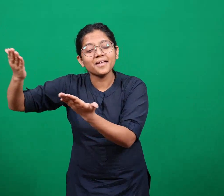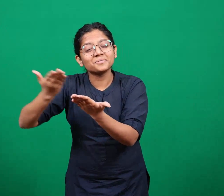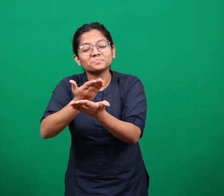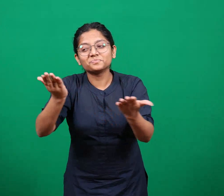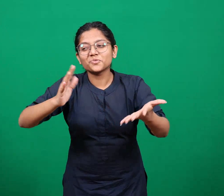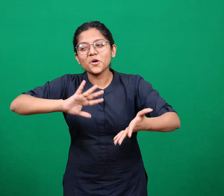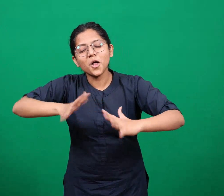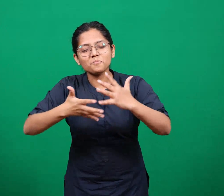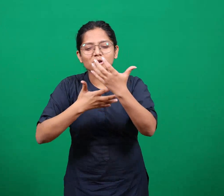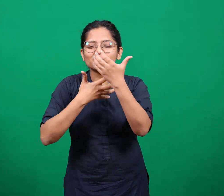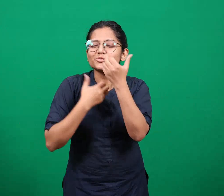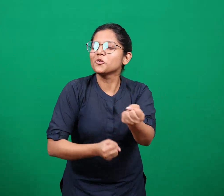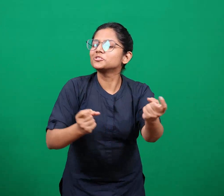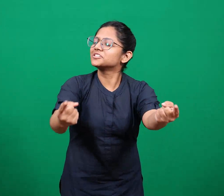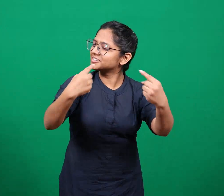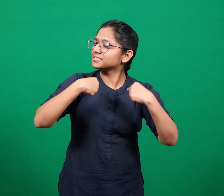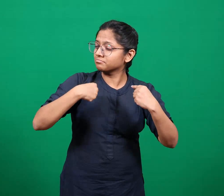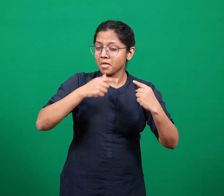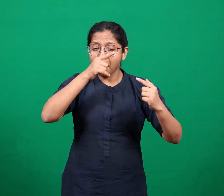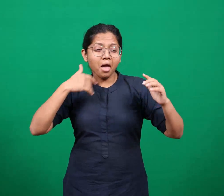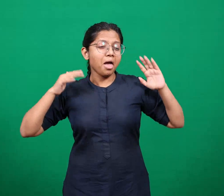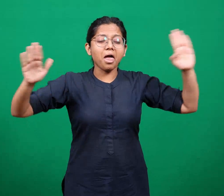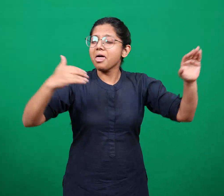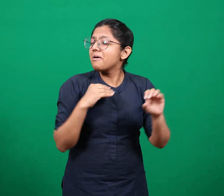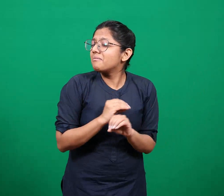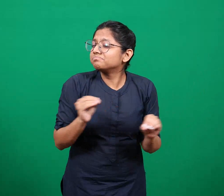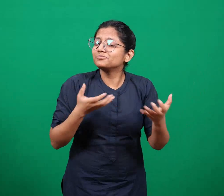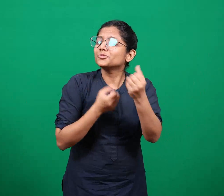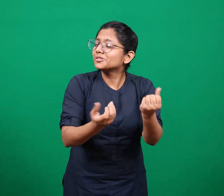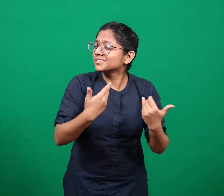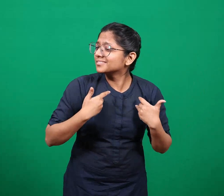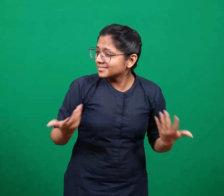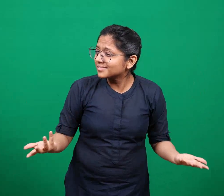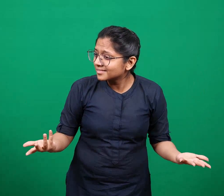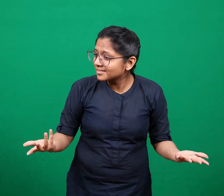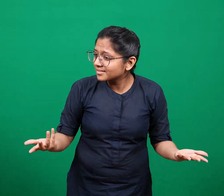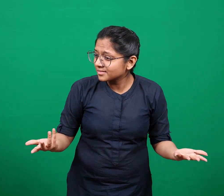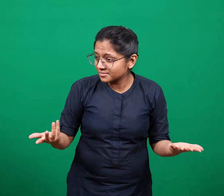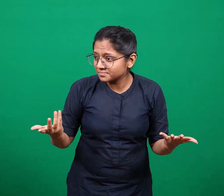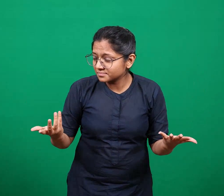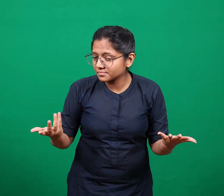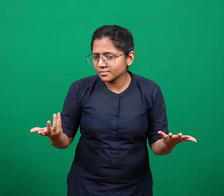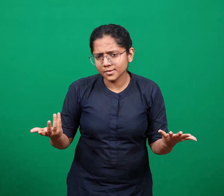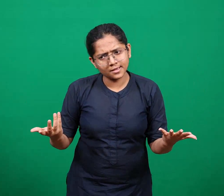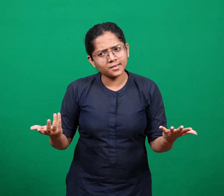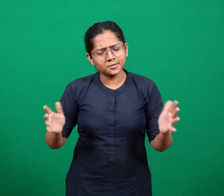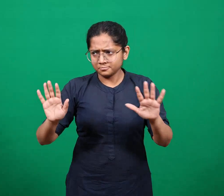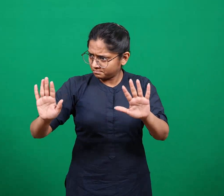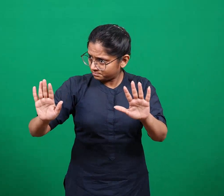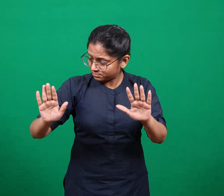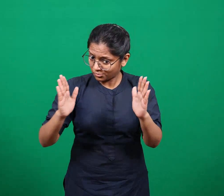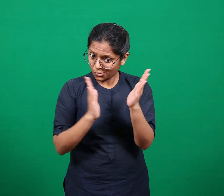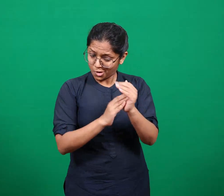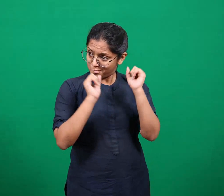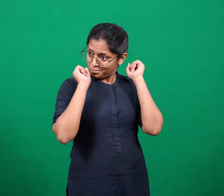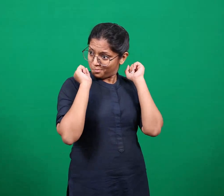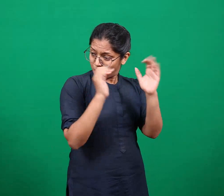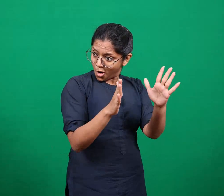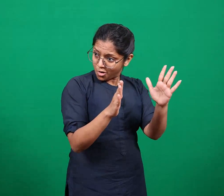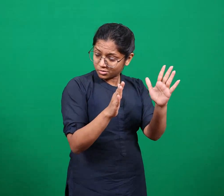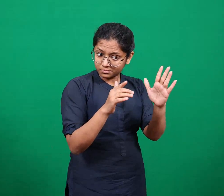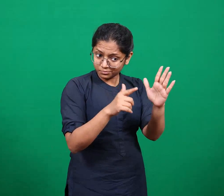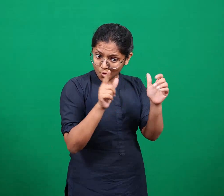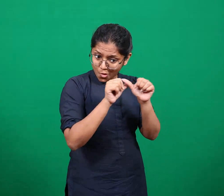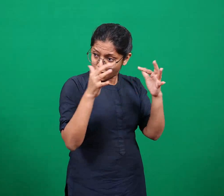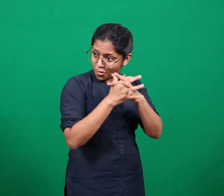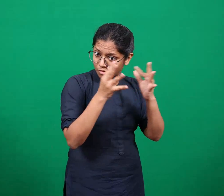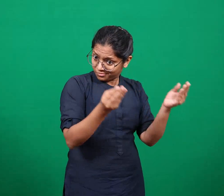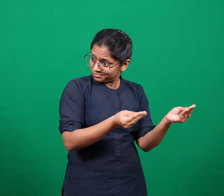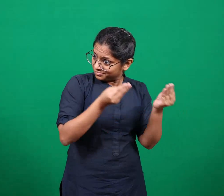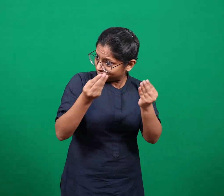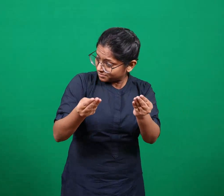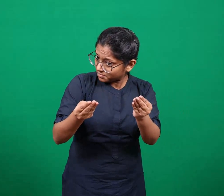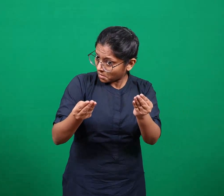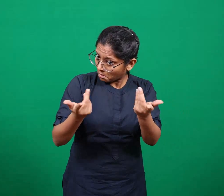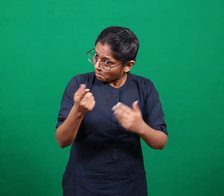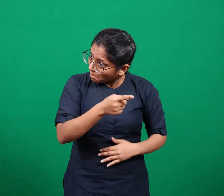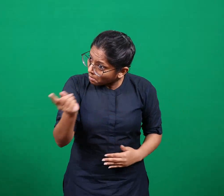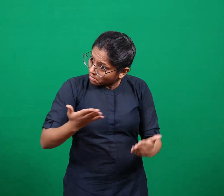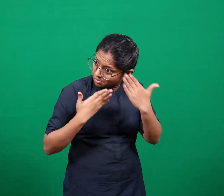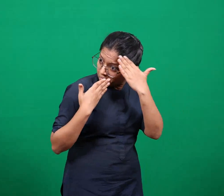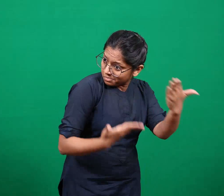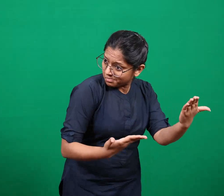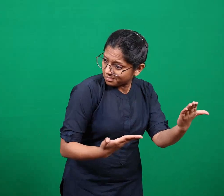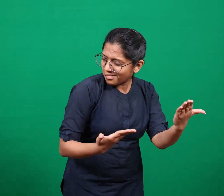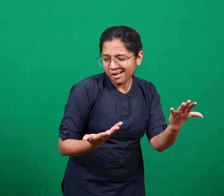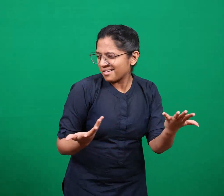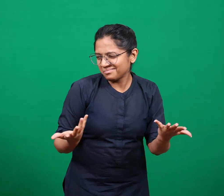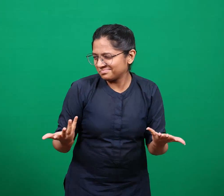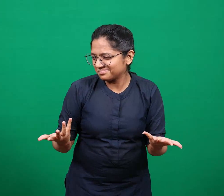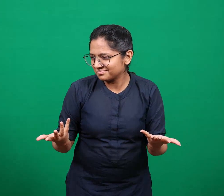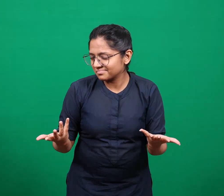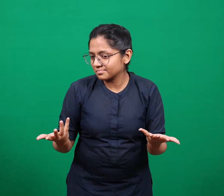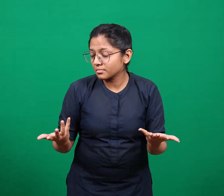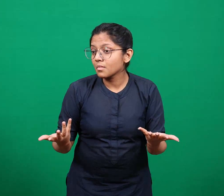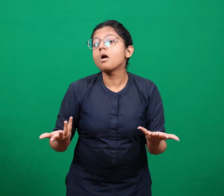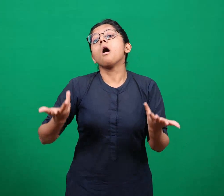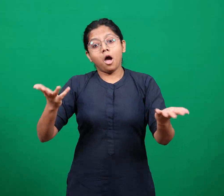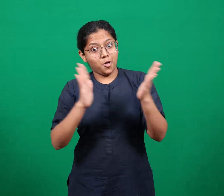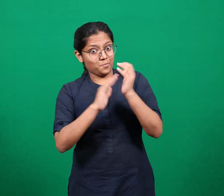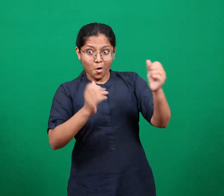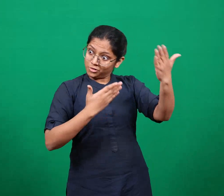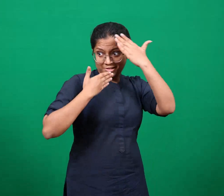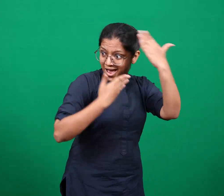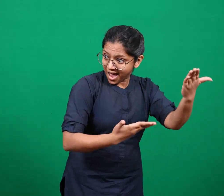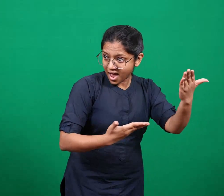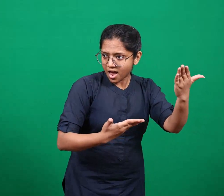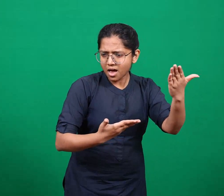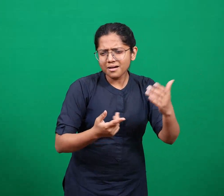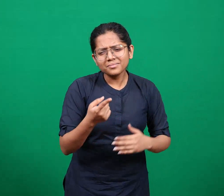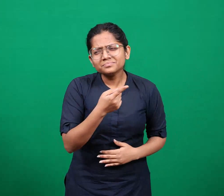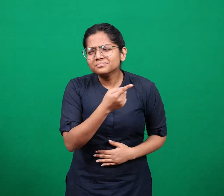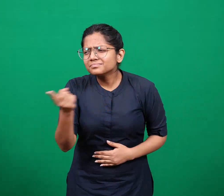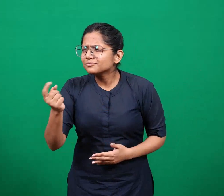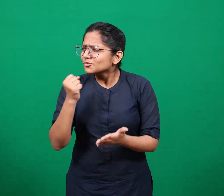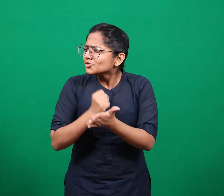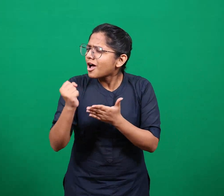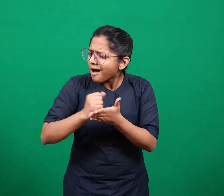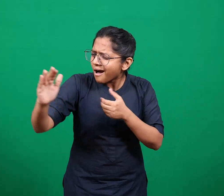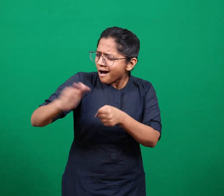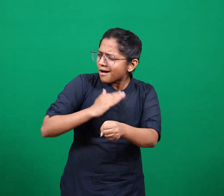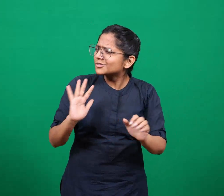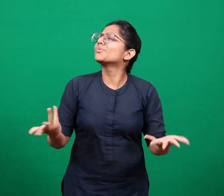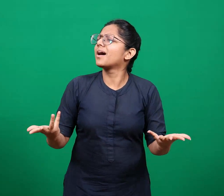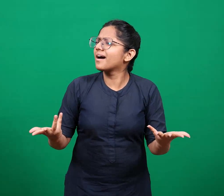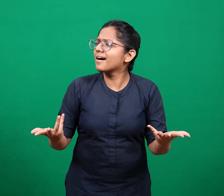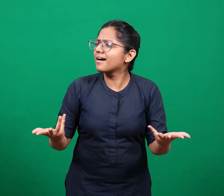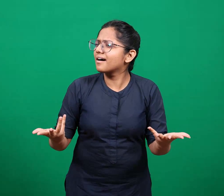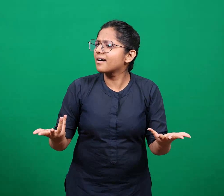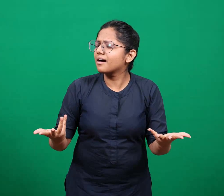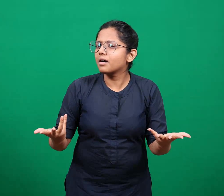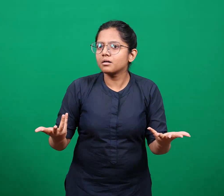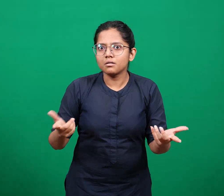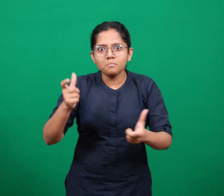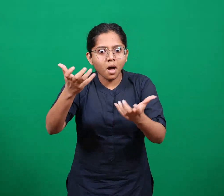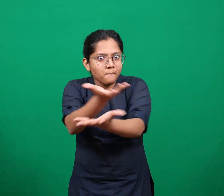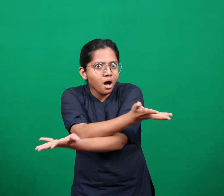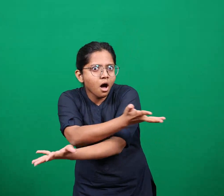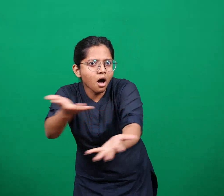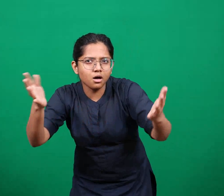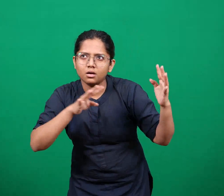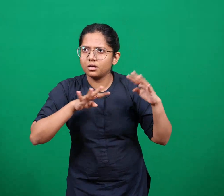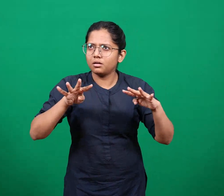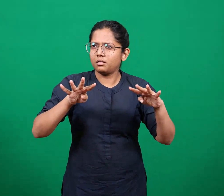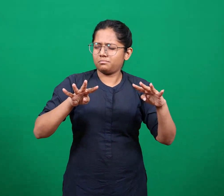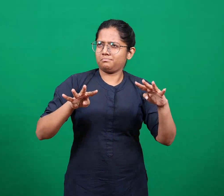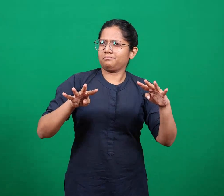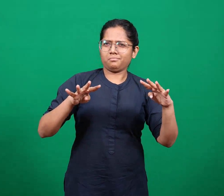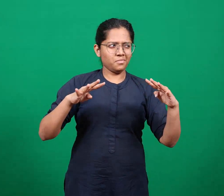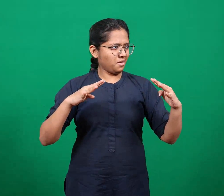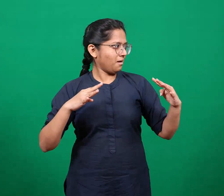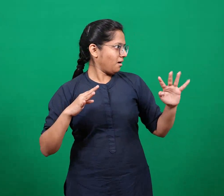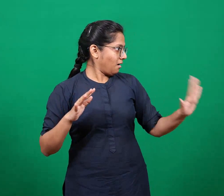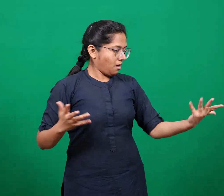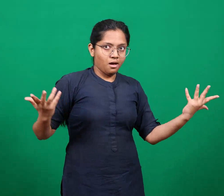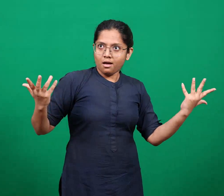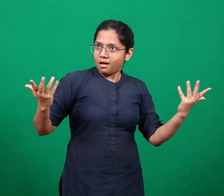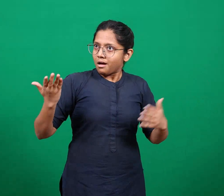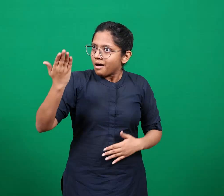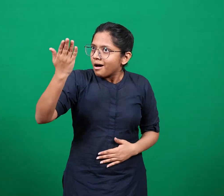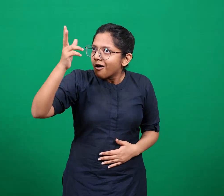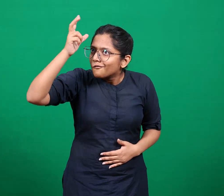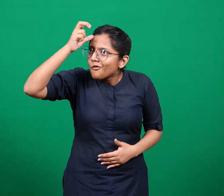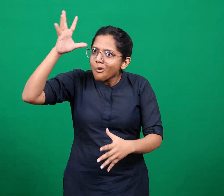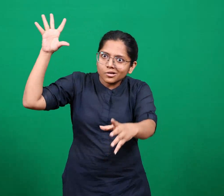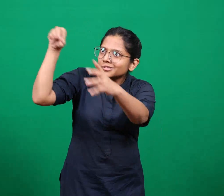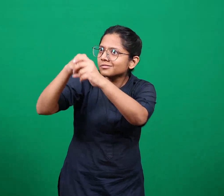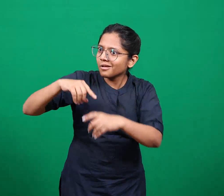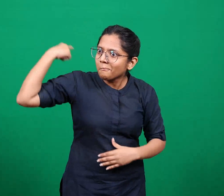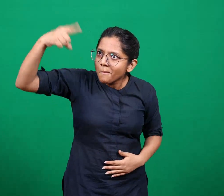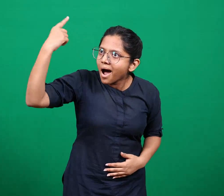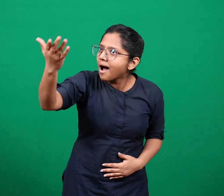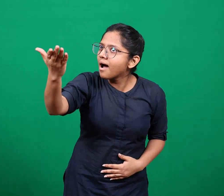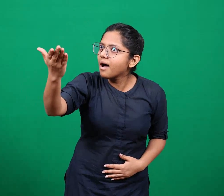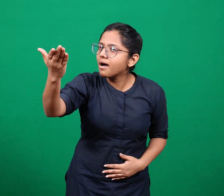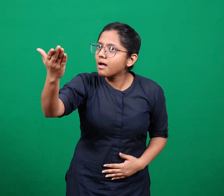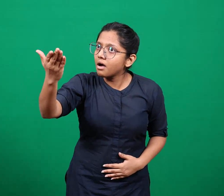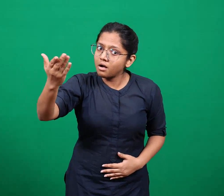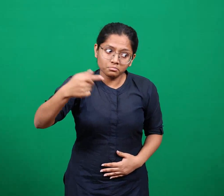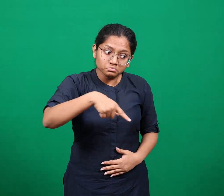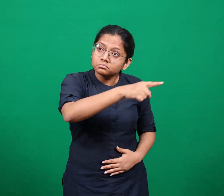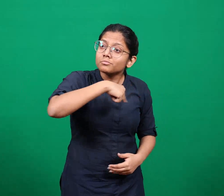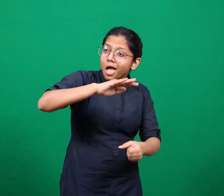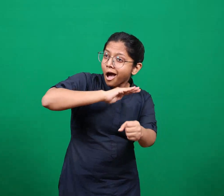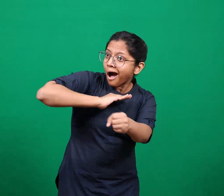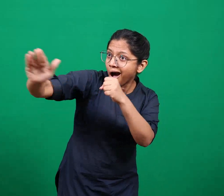in Him there is no falsehood. Has not Moses given you the law? Yet not one of you keeps it. Why are you trying to kill Me?"